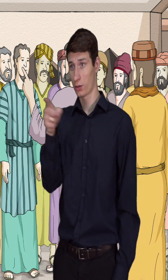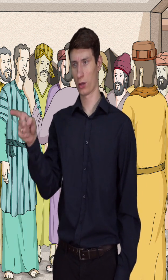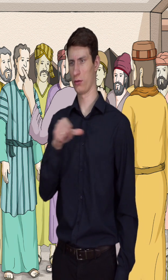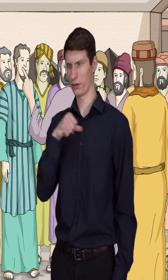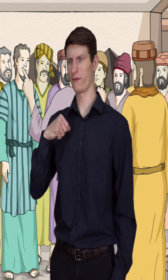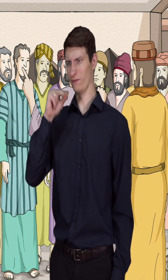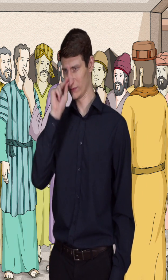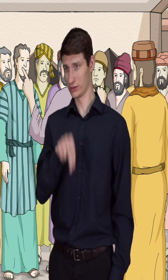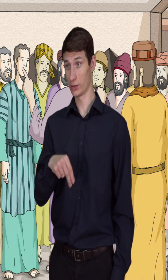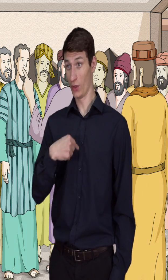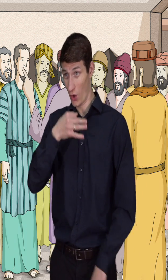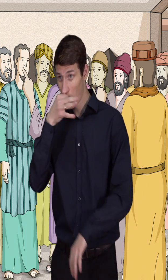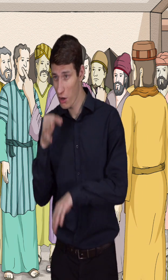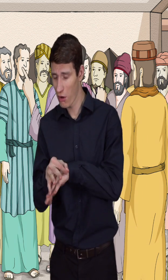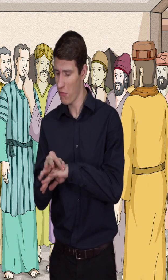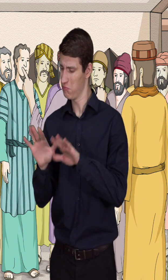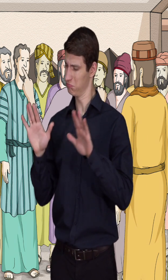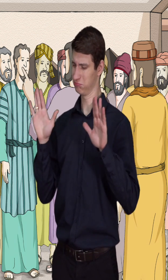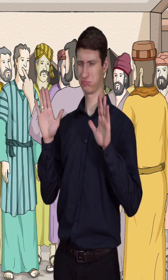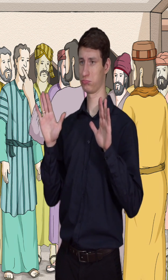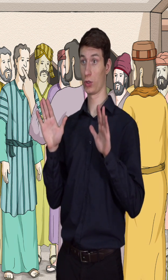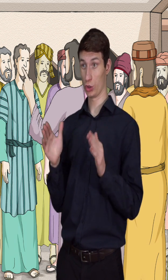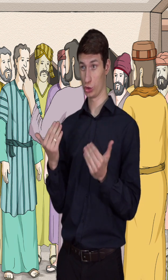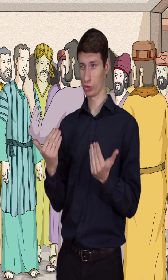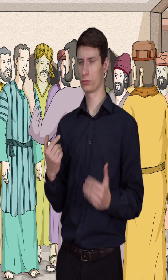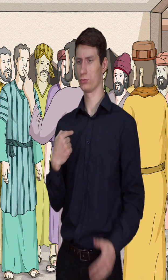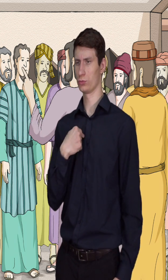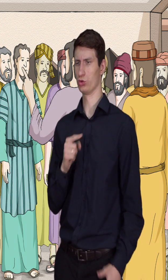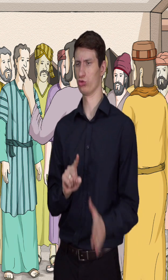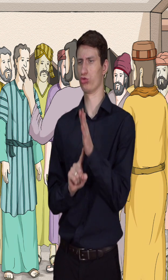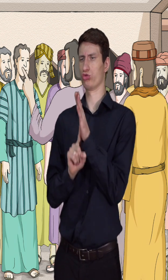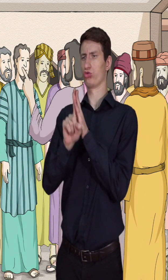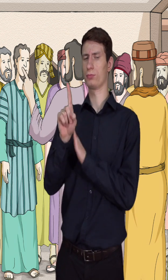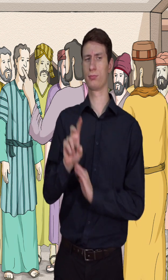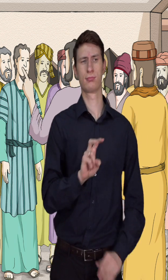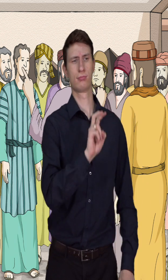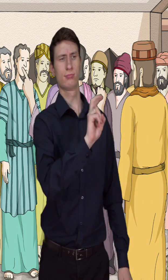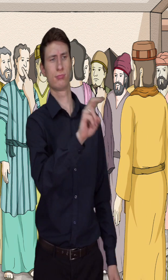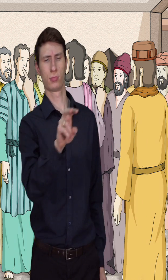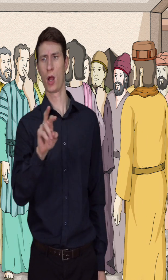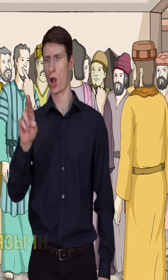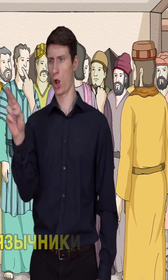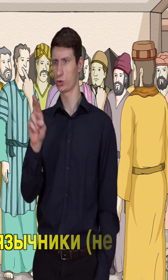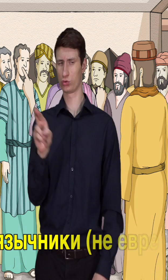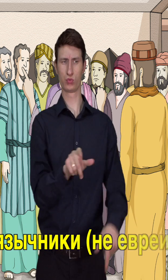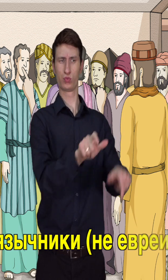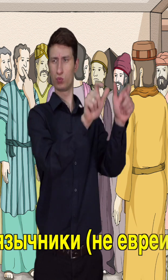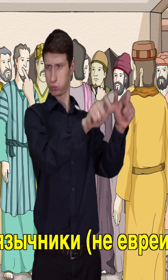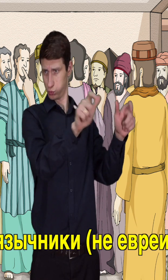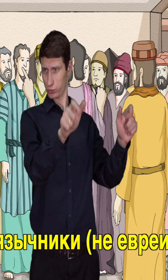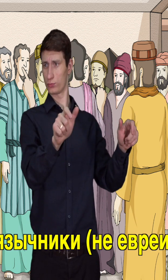I am innocent of it.